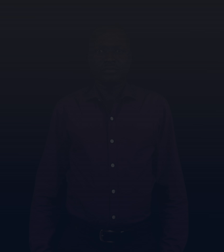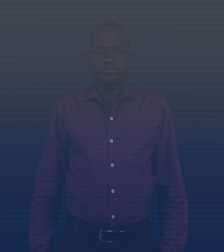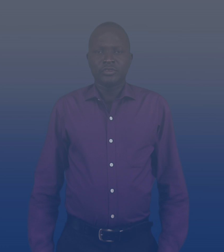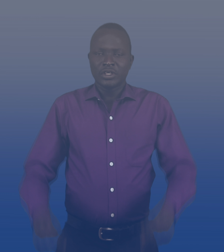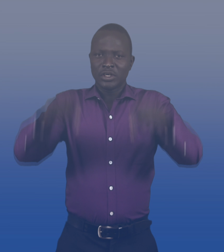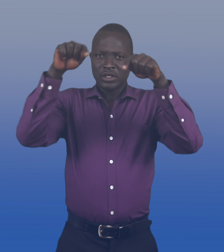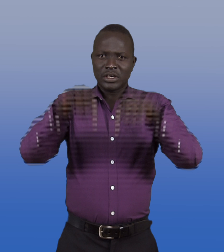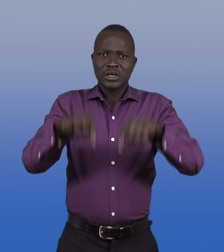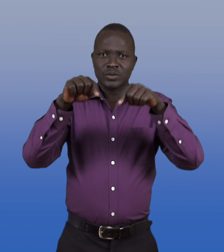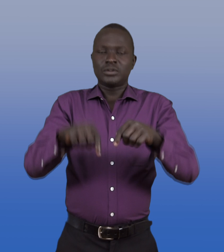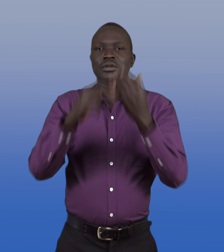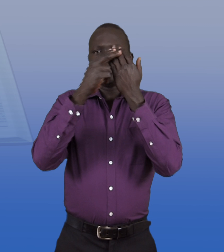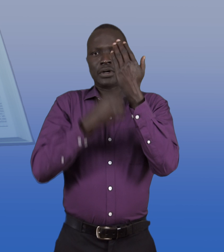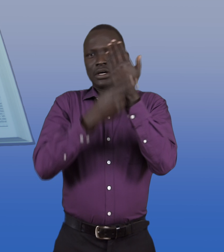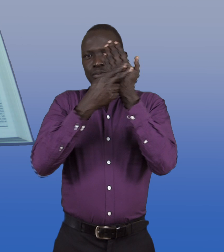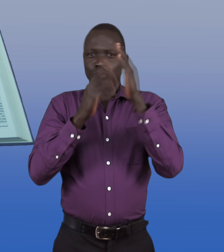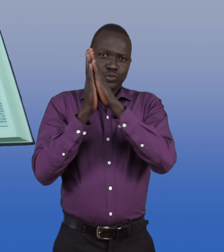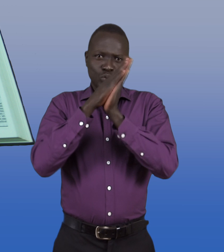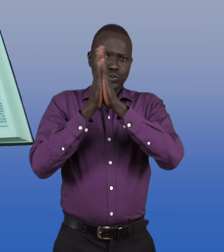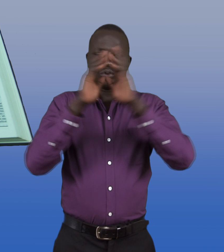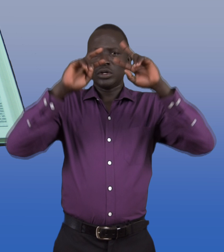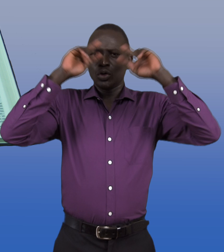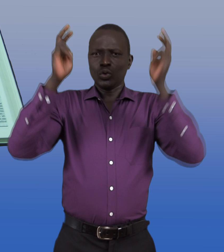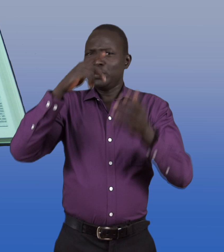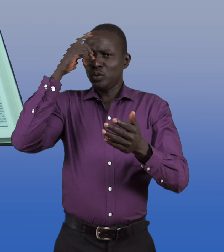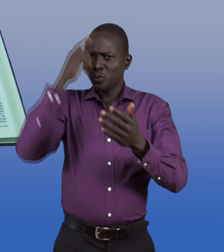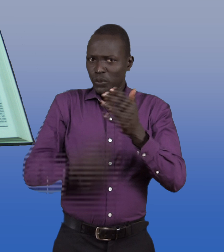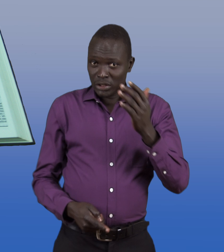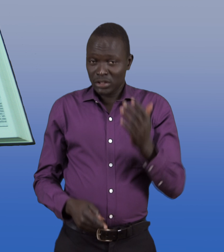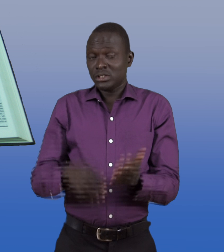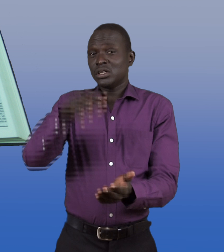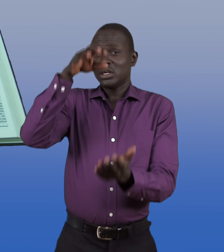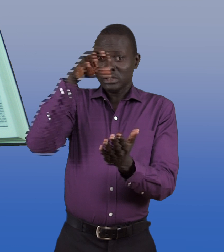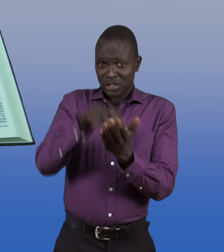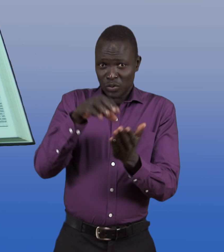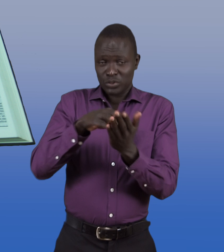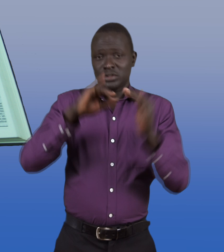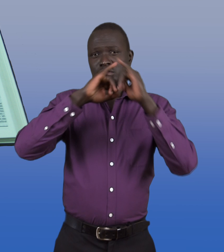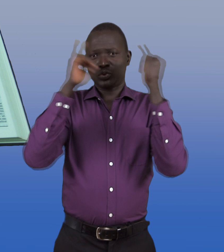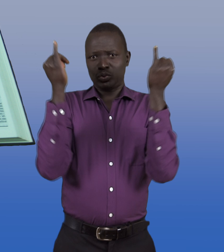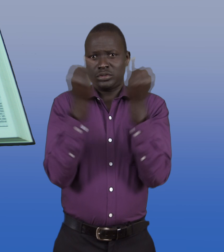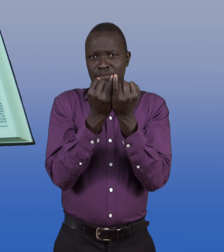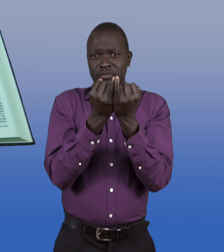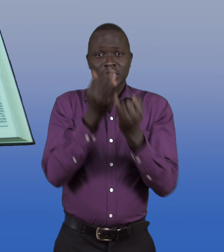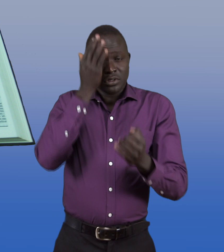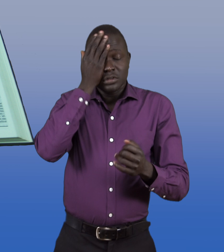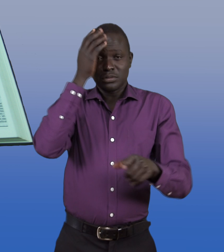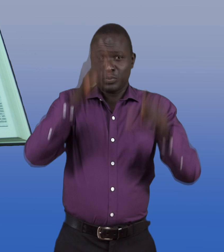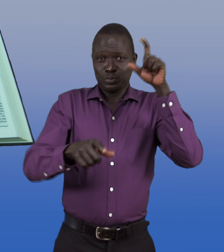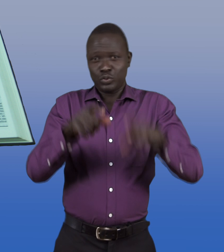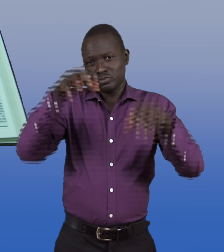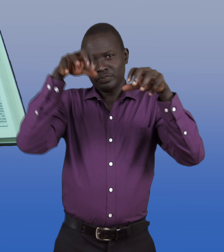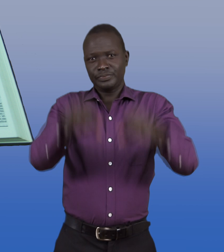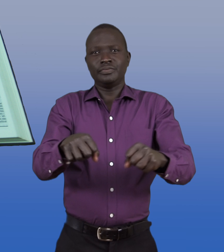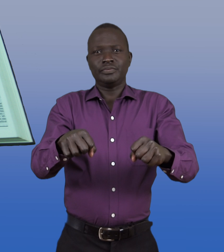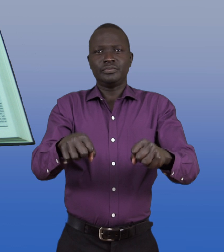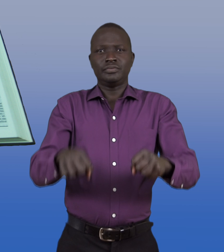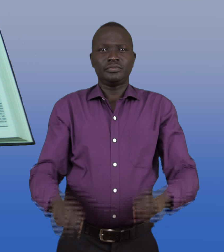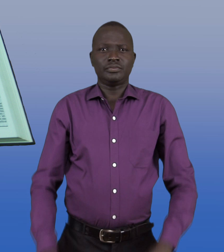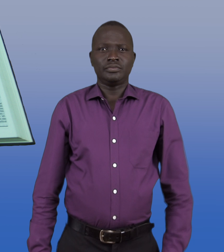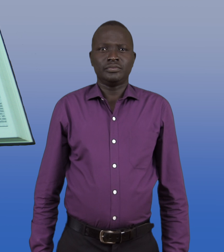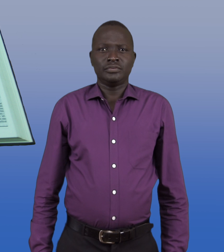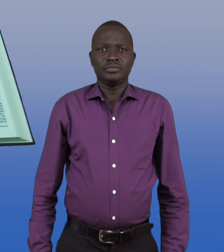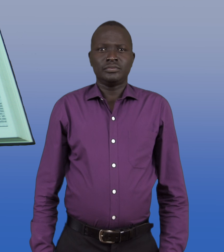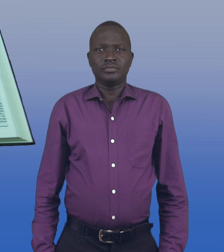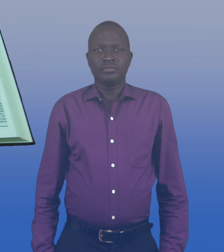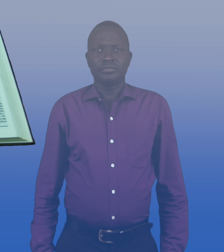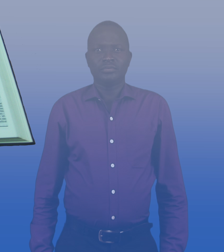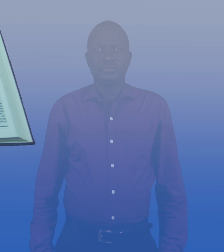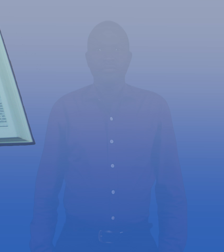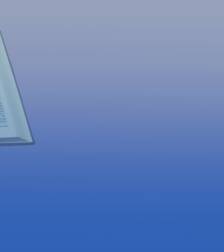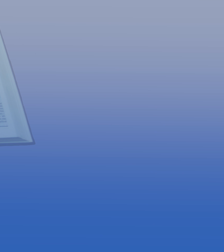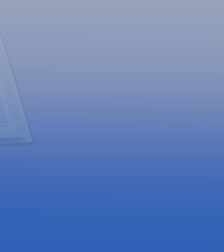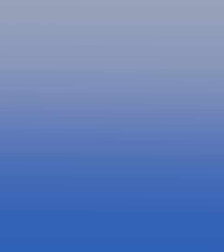Israelities capture the city of Jericho